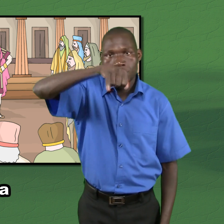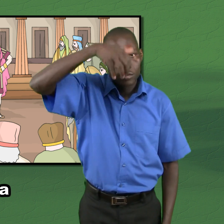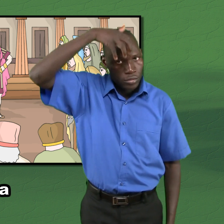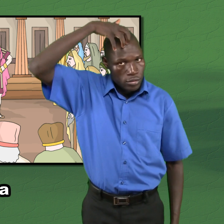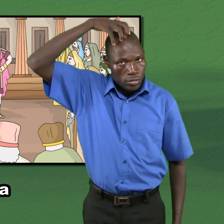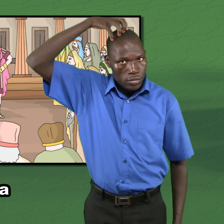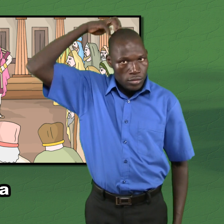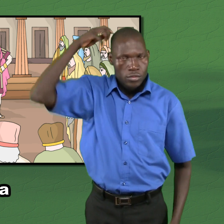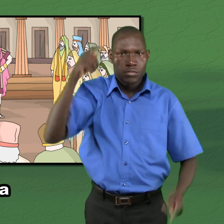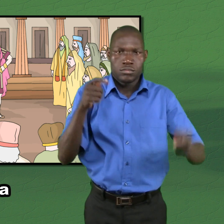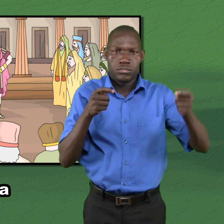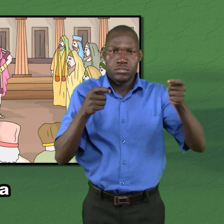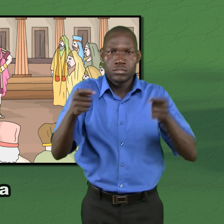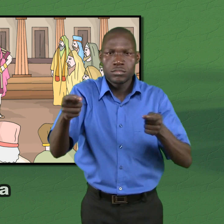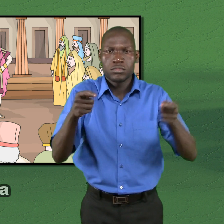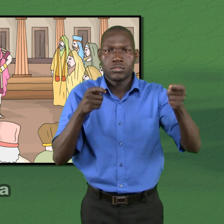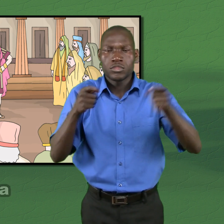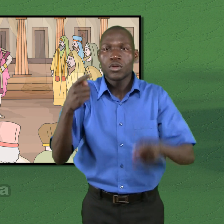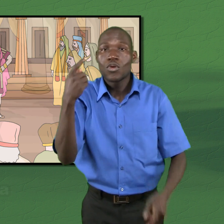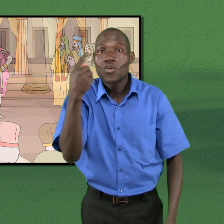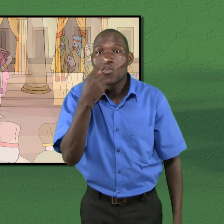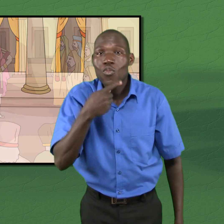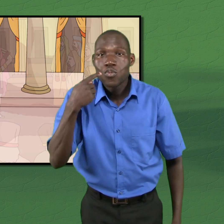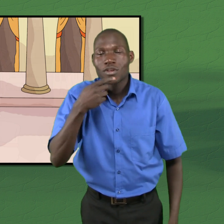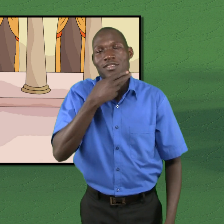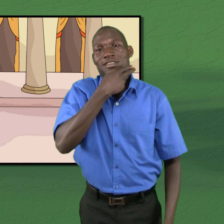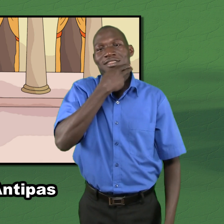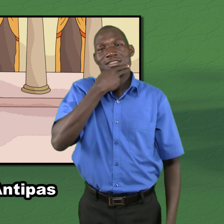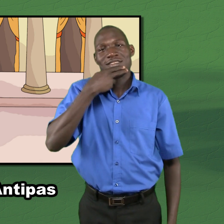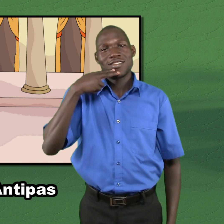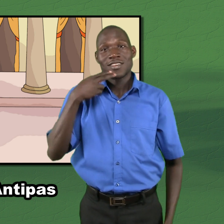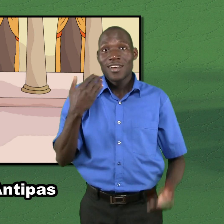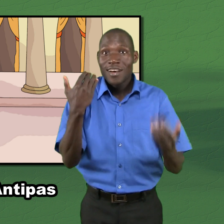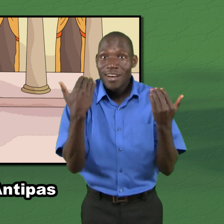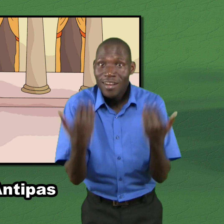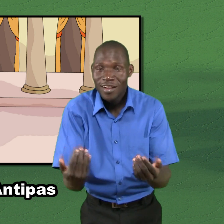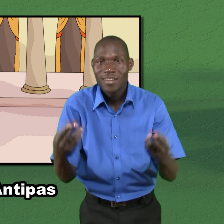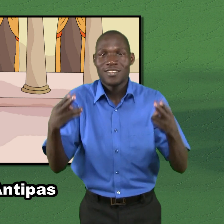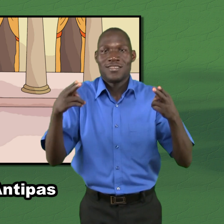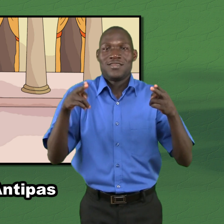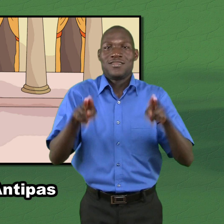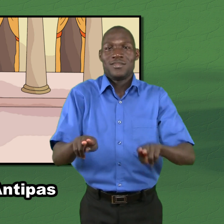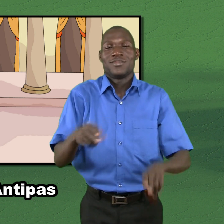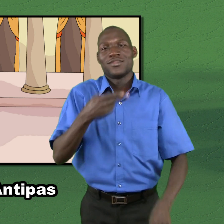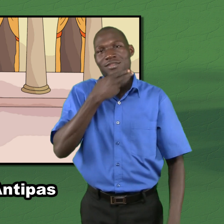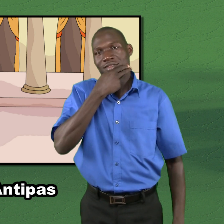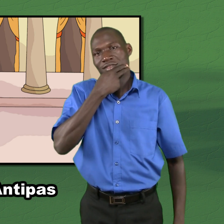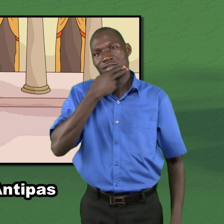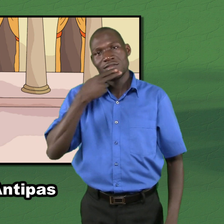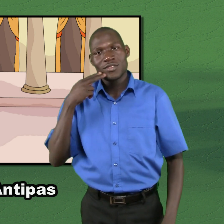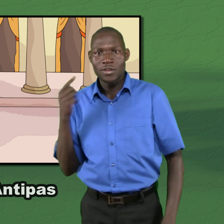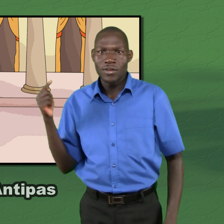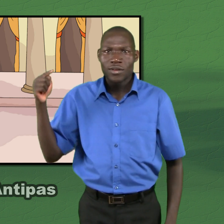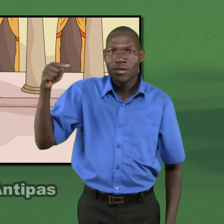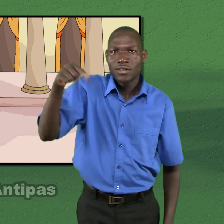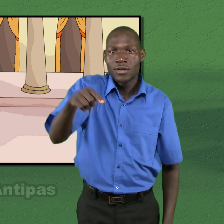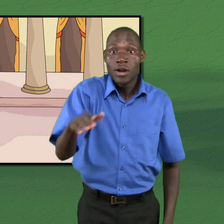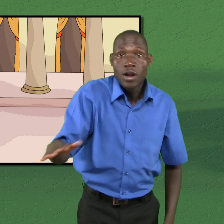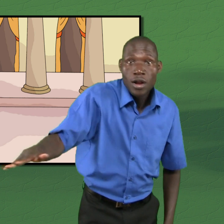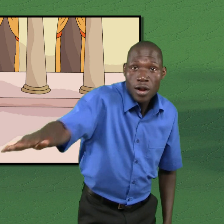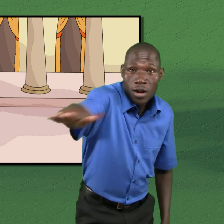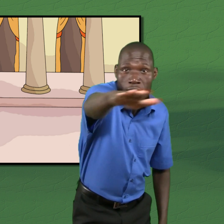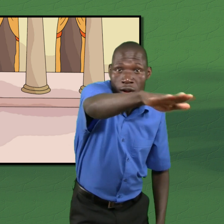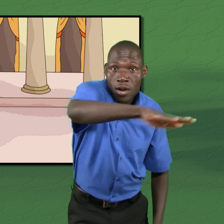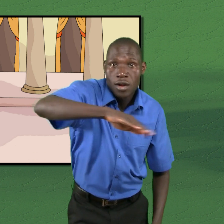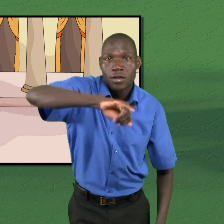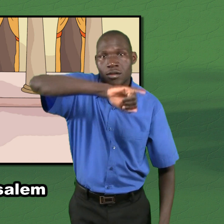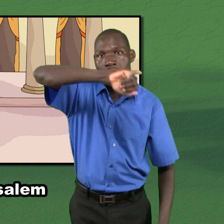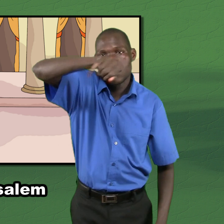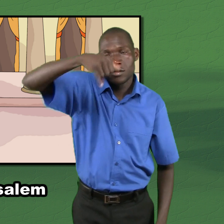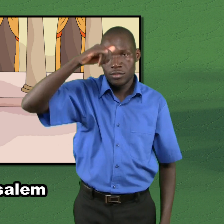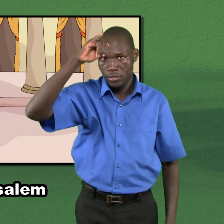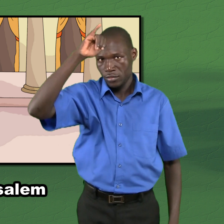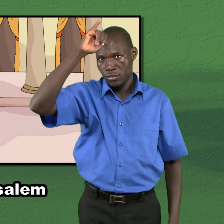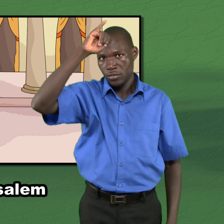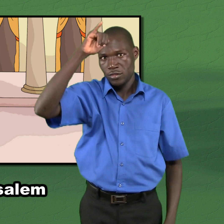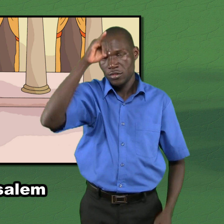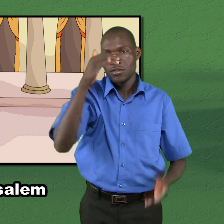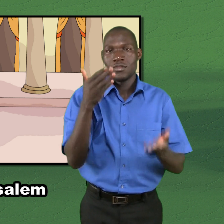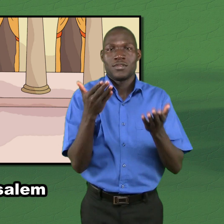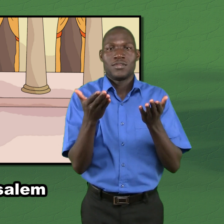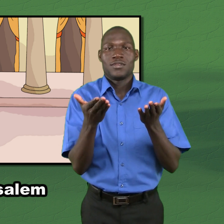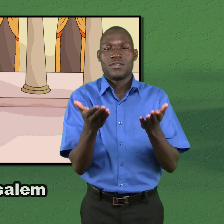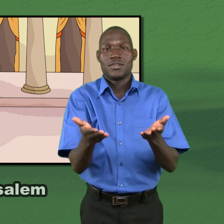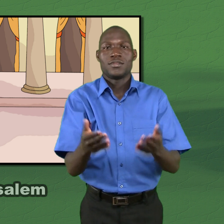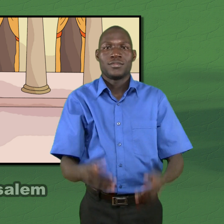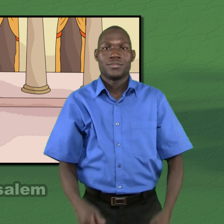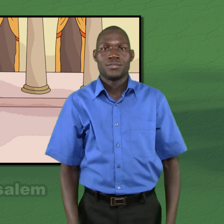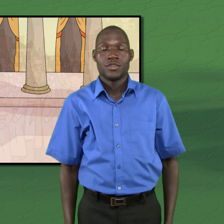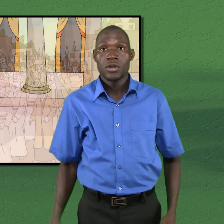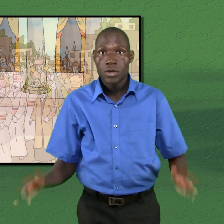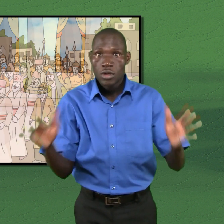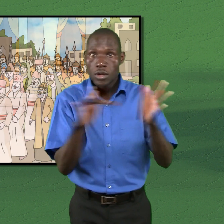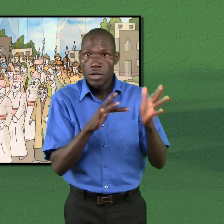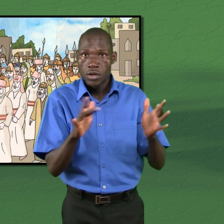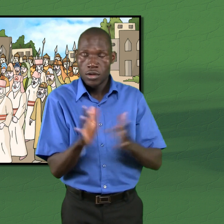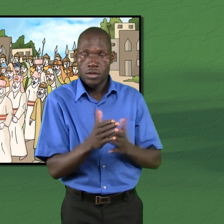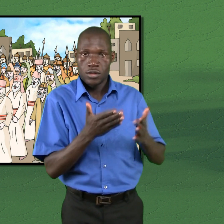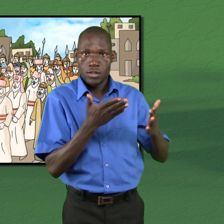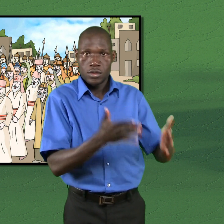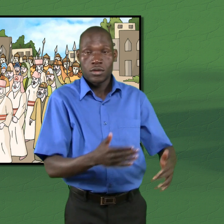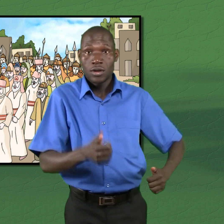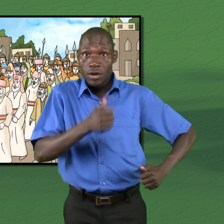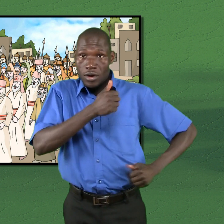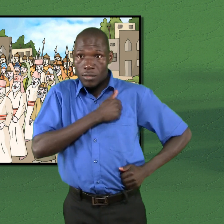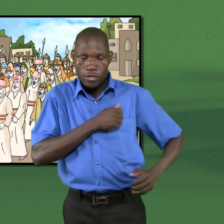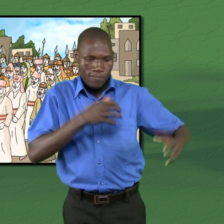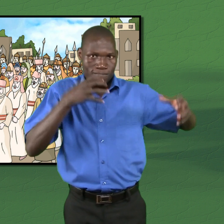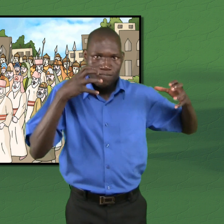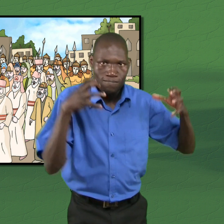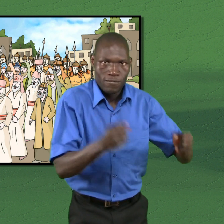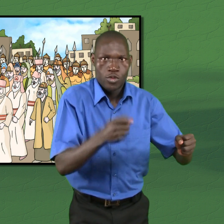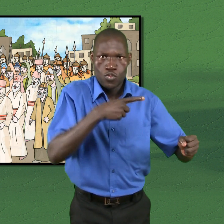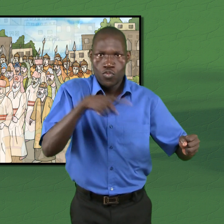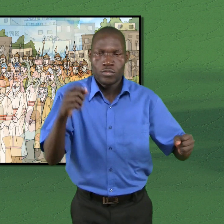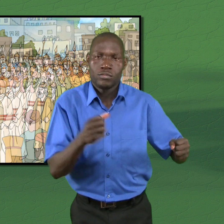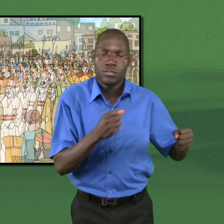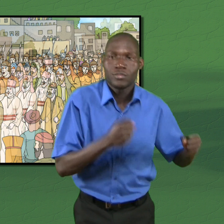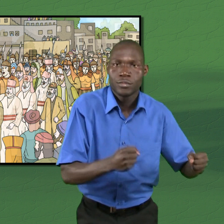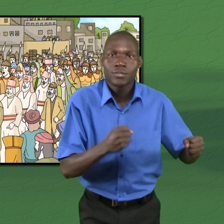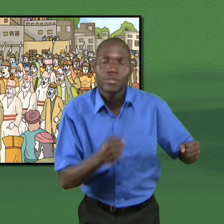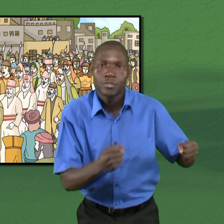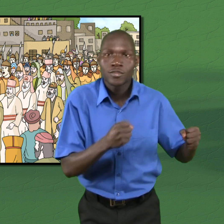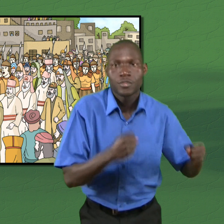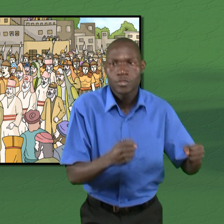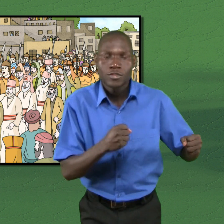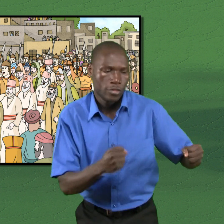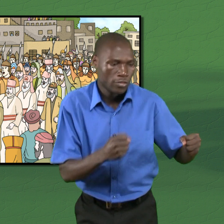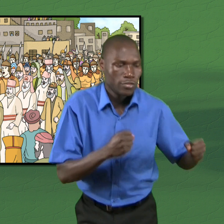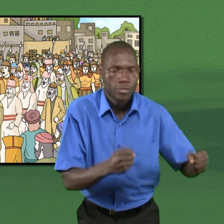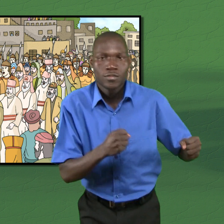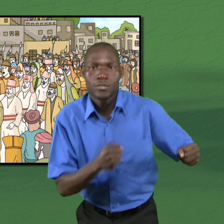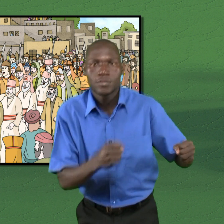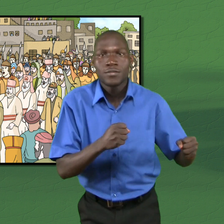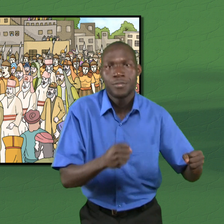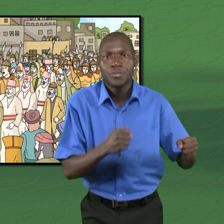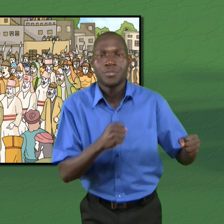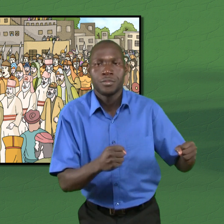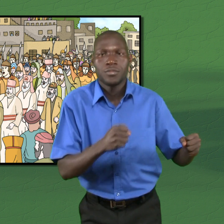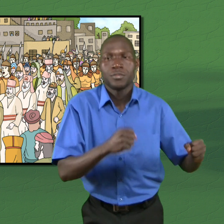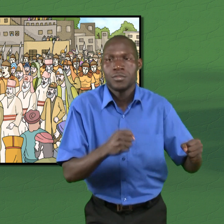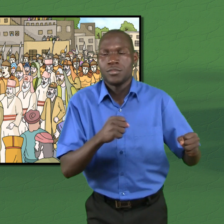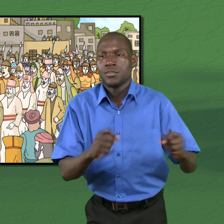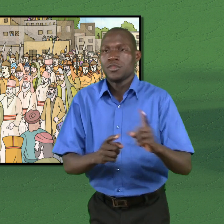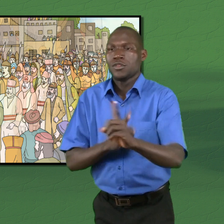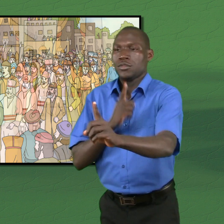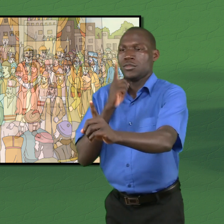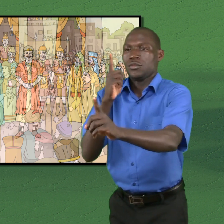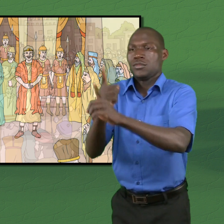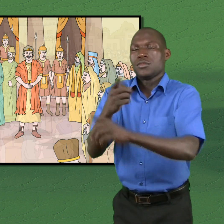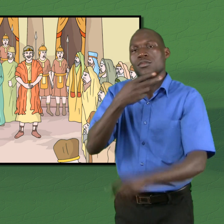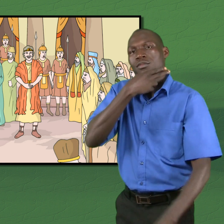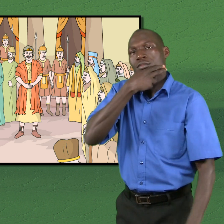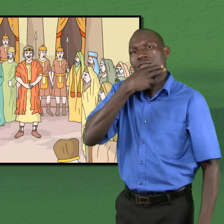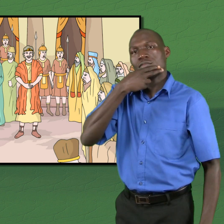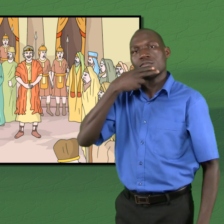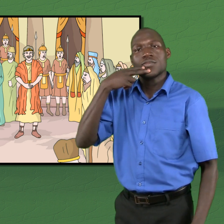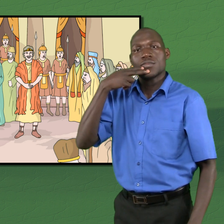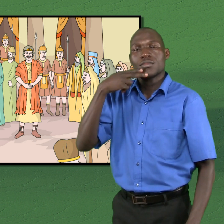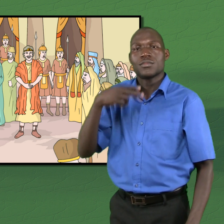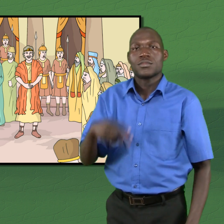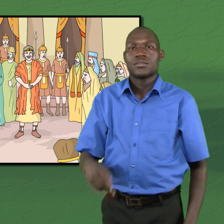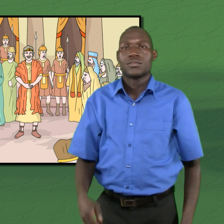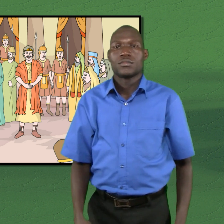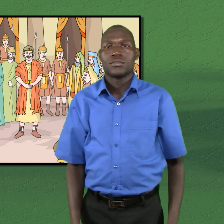And learning that Jesus was under Herod’s jurisdiction, he sent Him to Herod, who himself was in Jerusalem at that time.